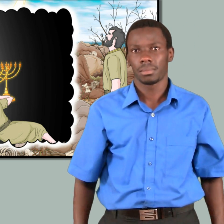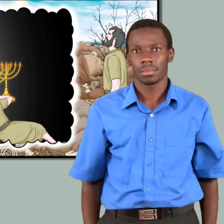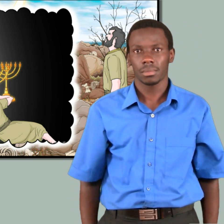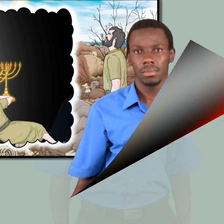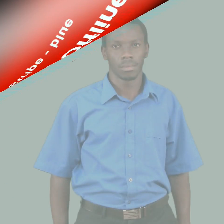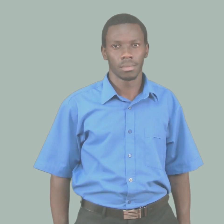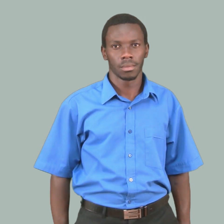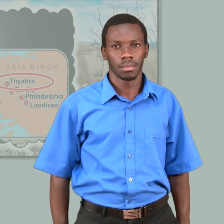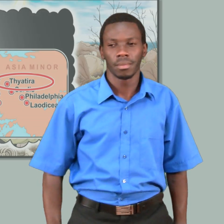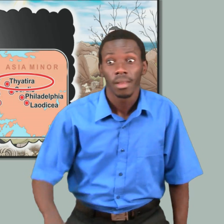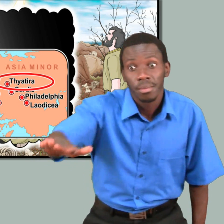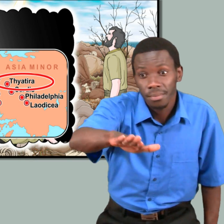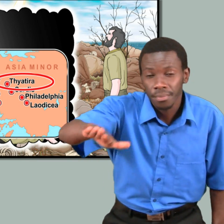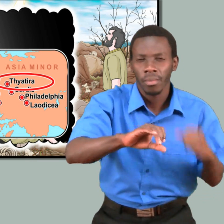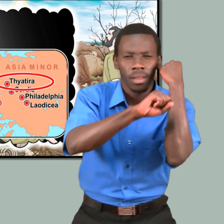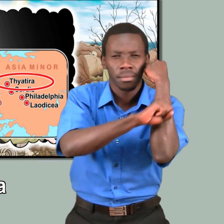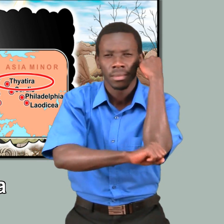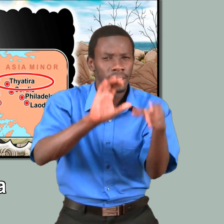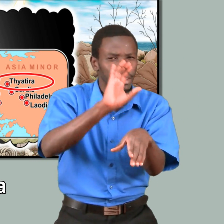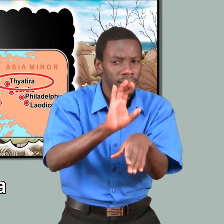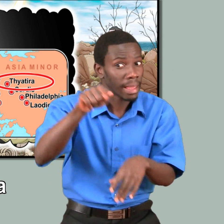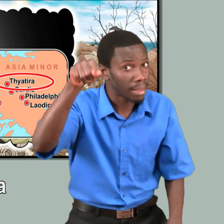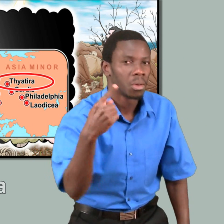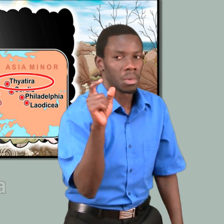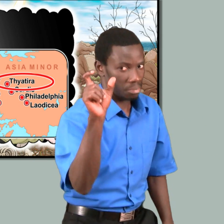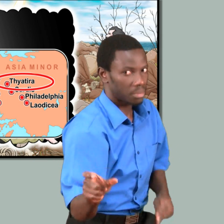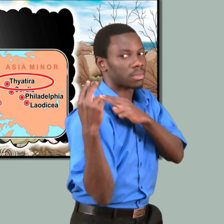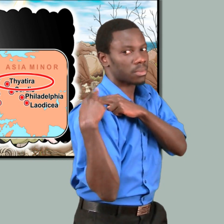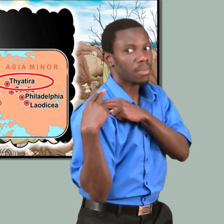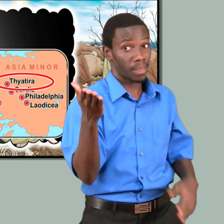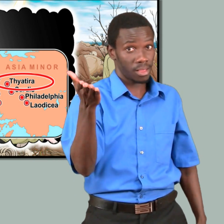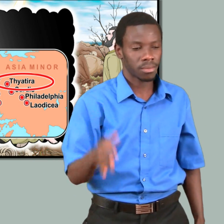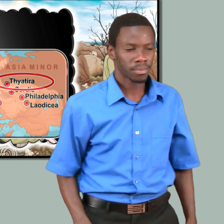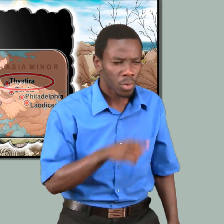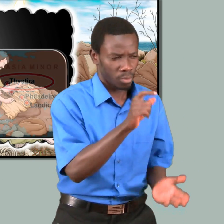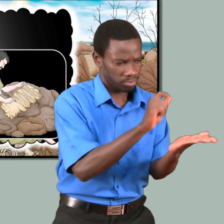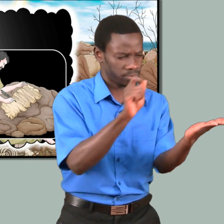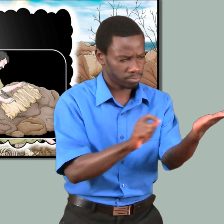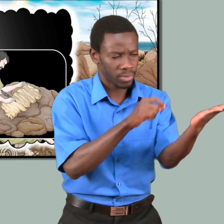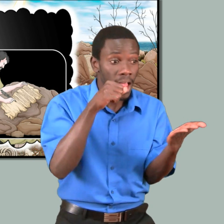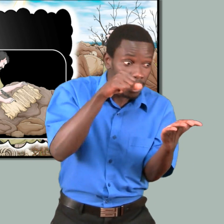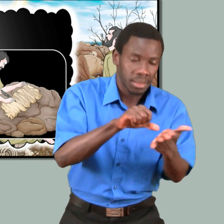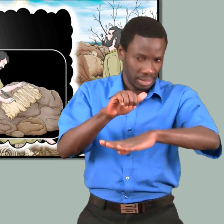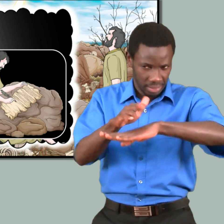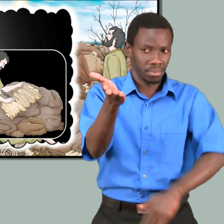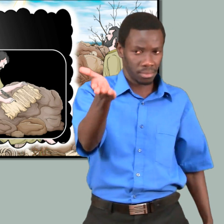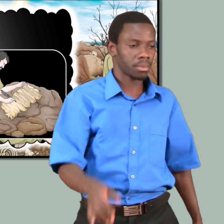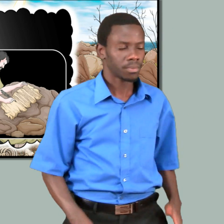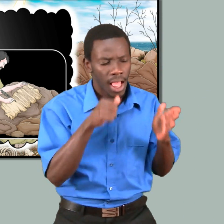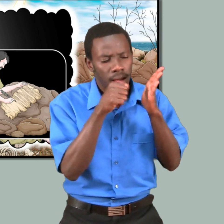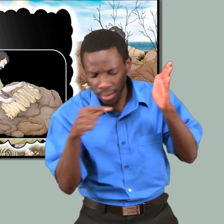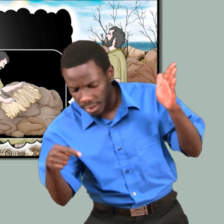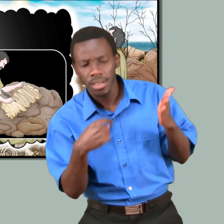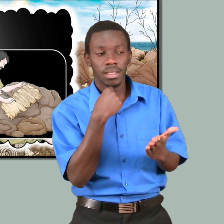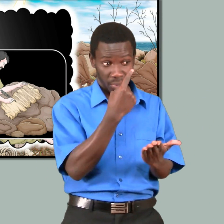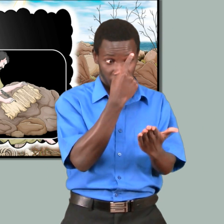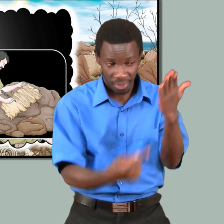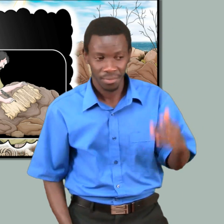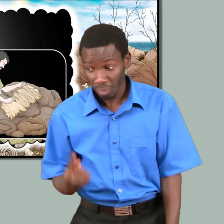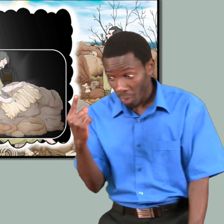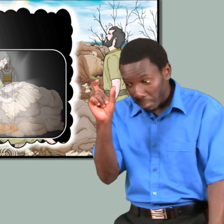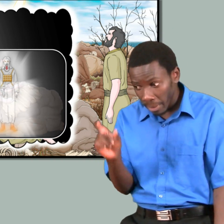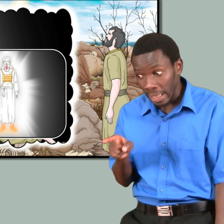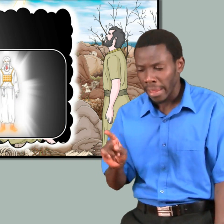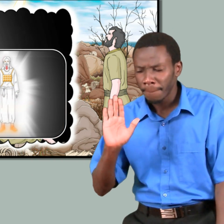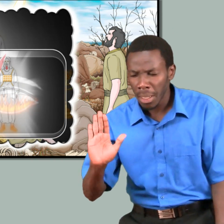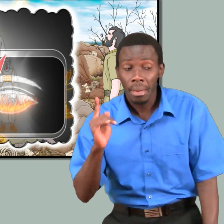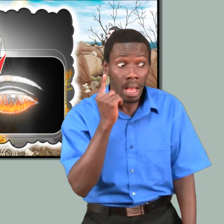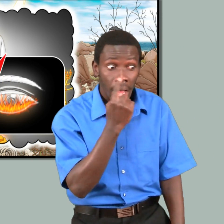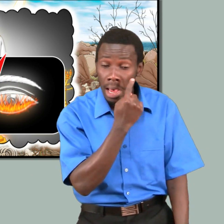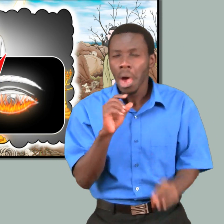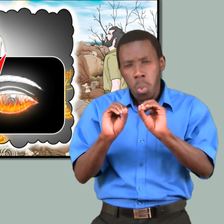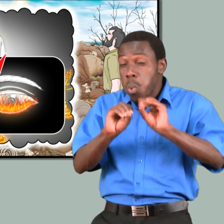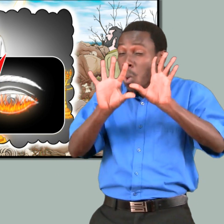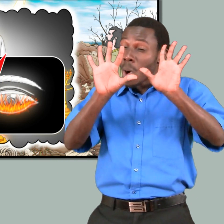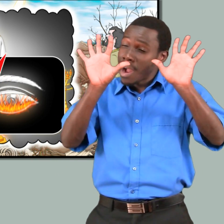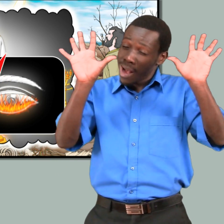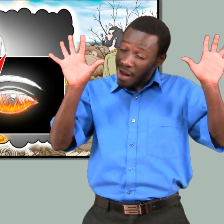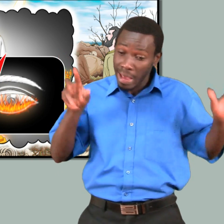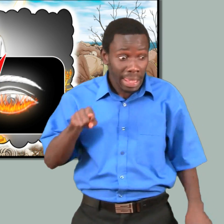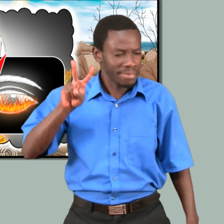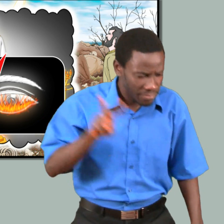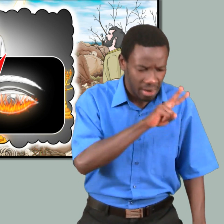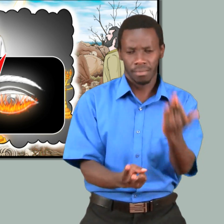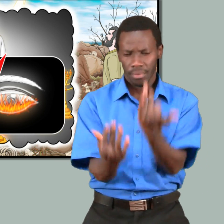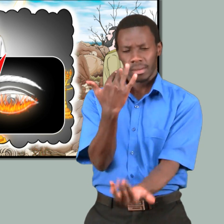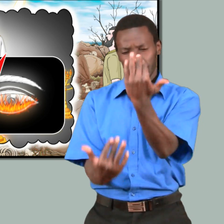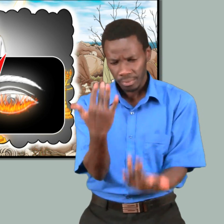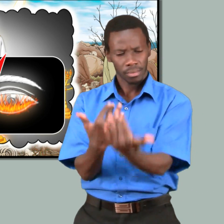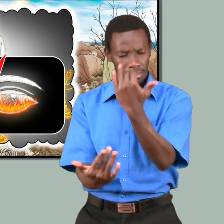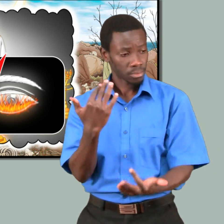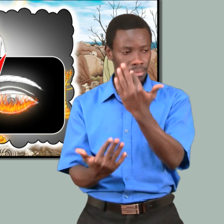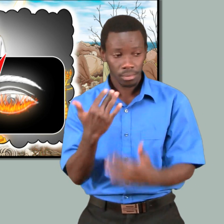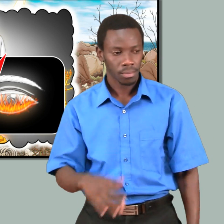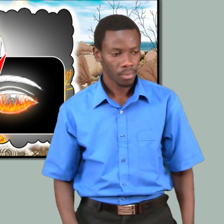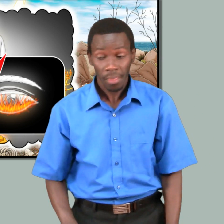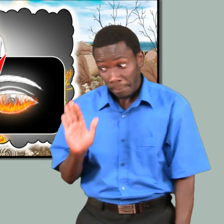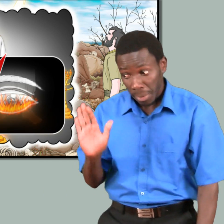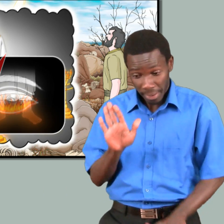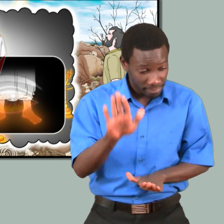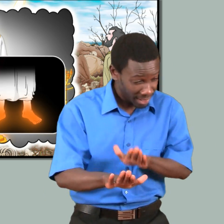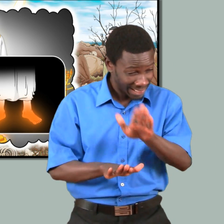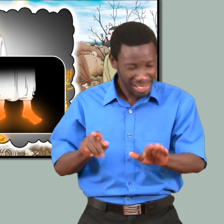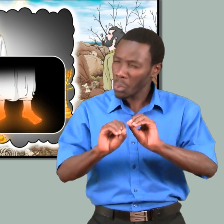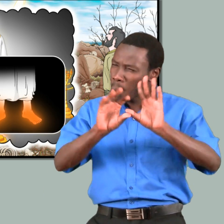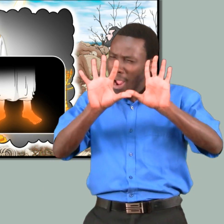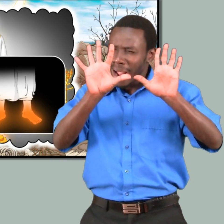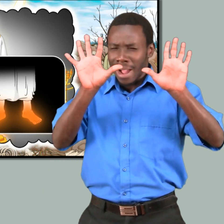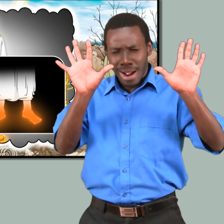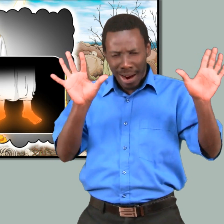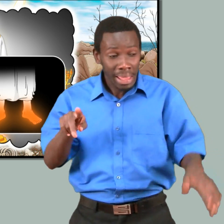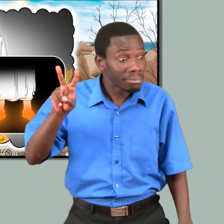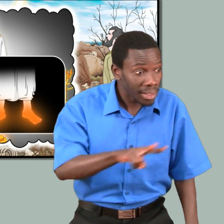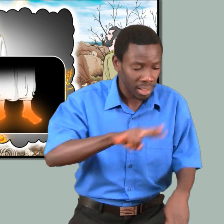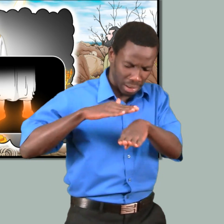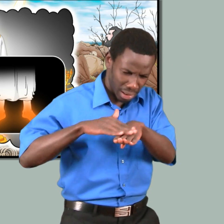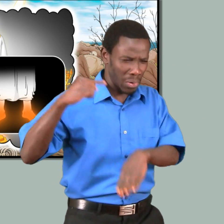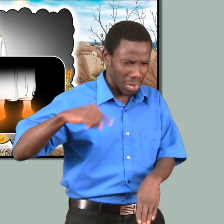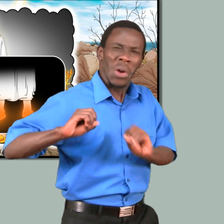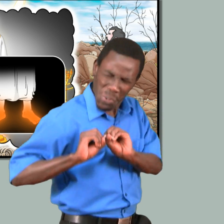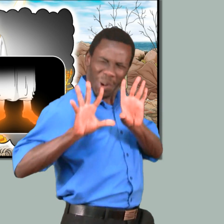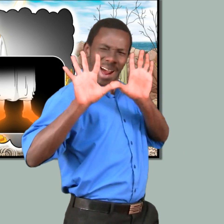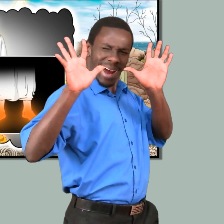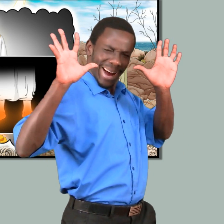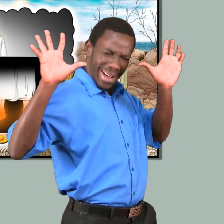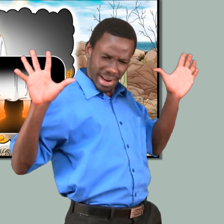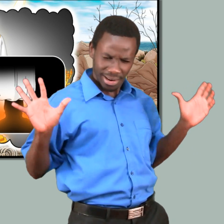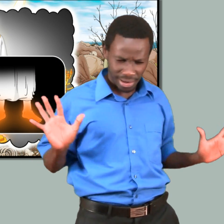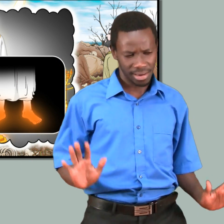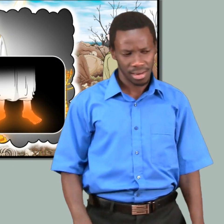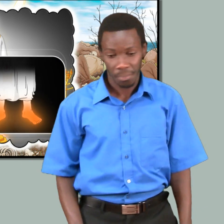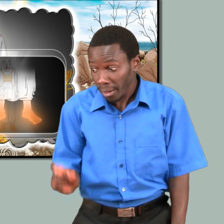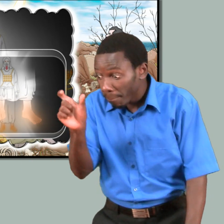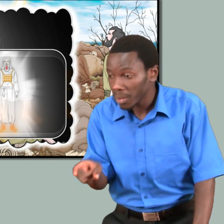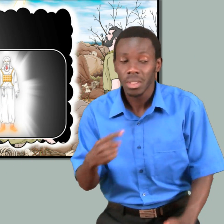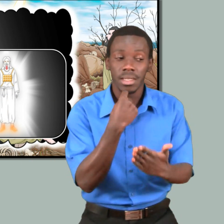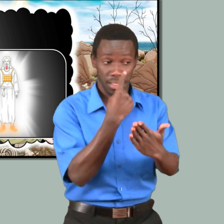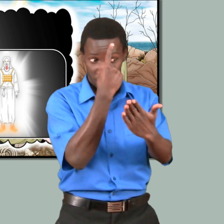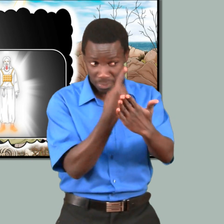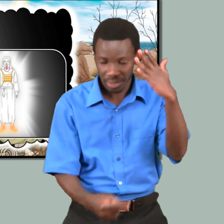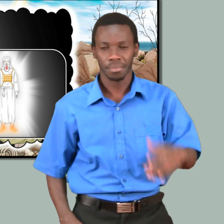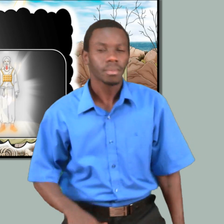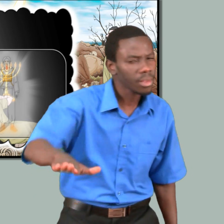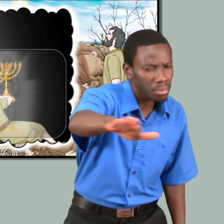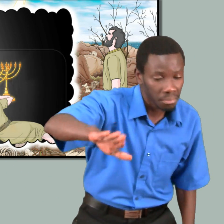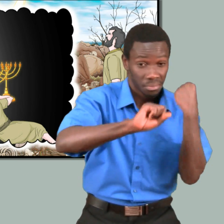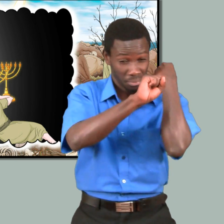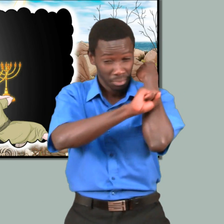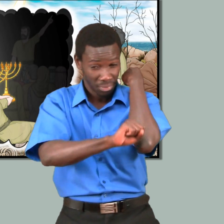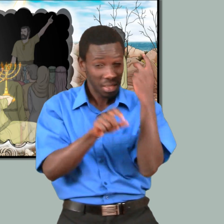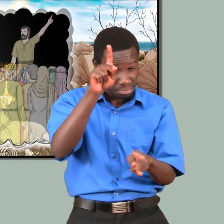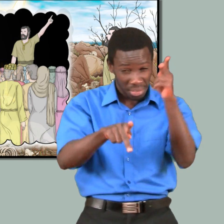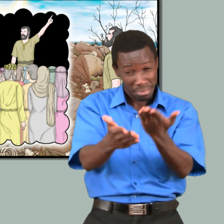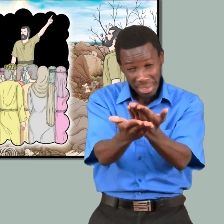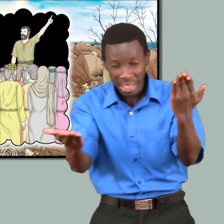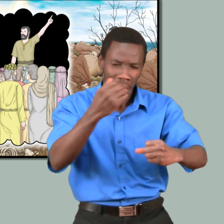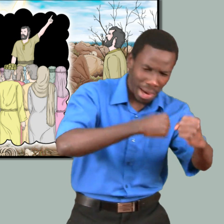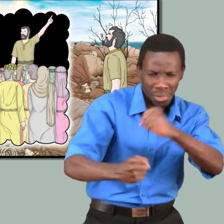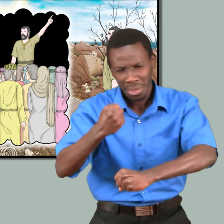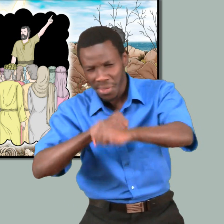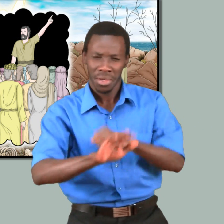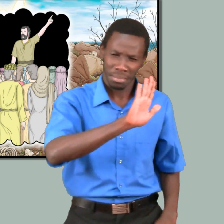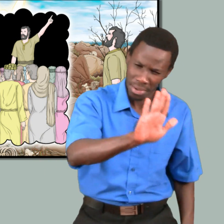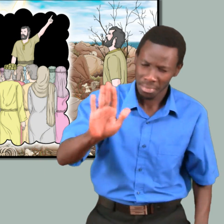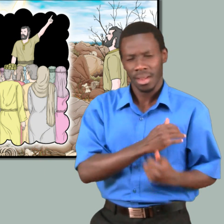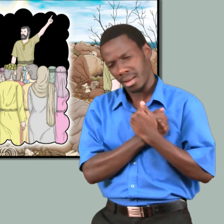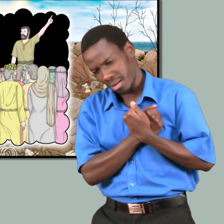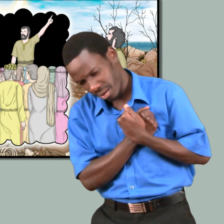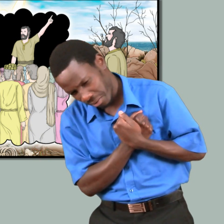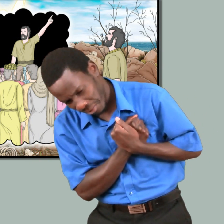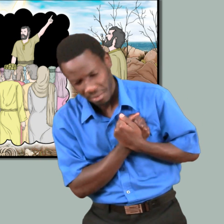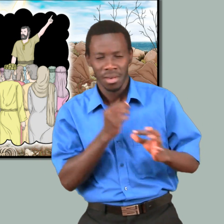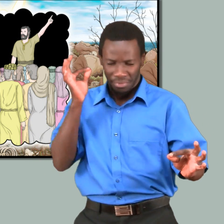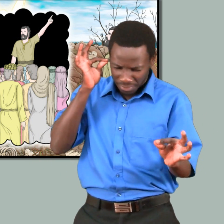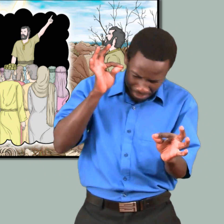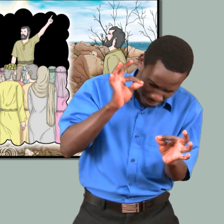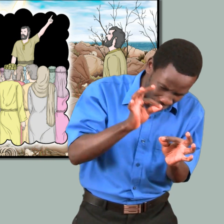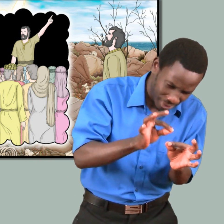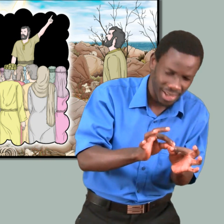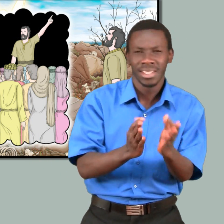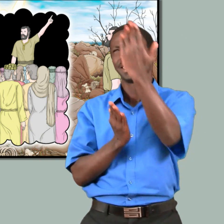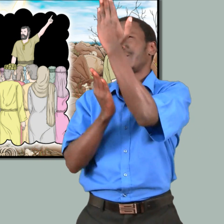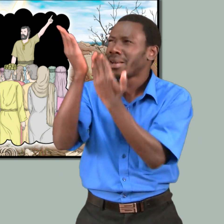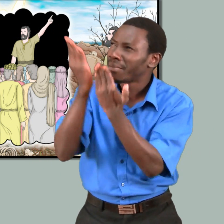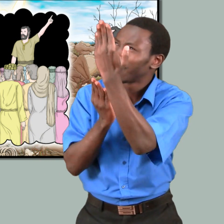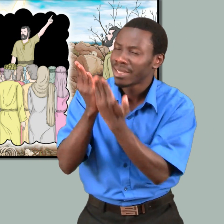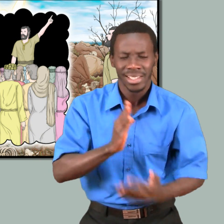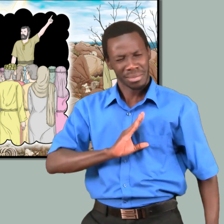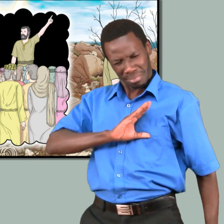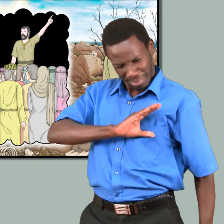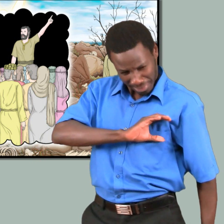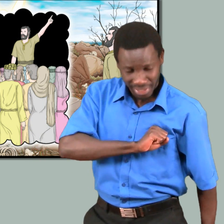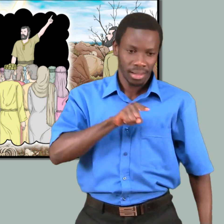To the angel of the church in Thyatira write: These are the words of the Son of God, whose eyes are like a blazing fire and whose feet are like polished bronze.